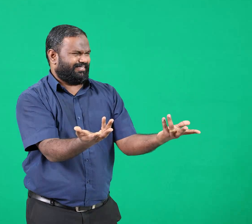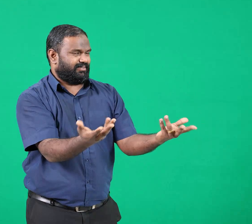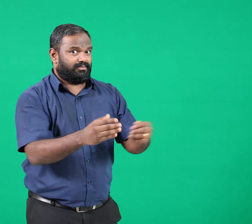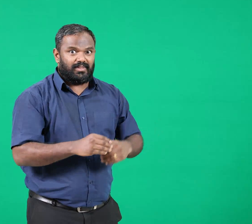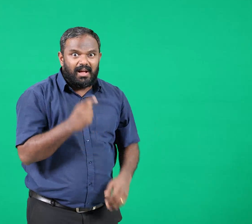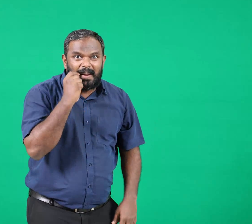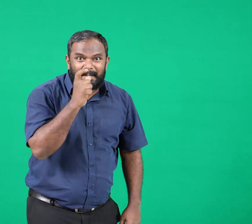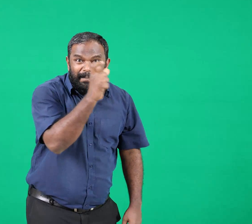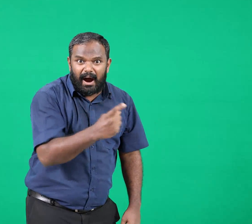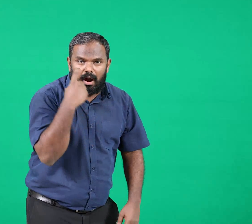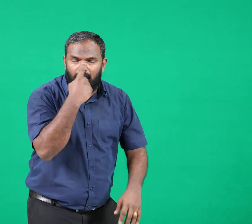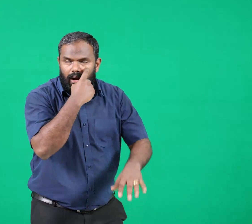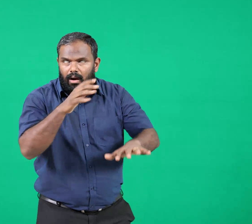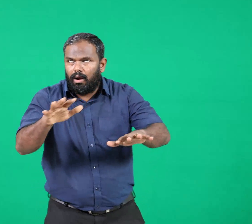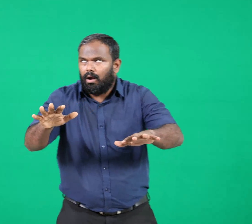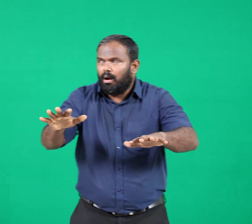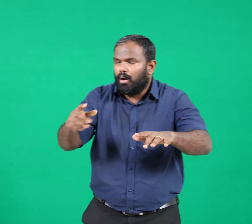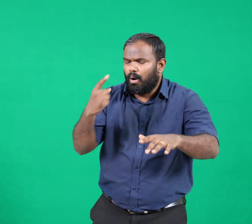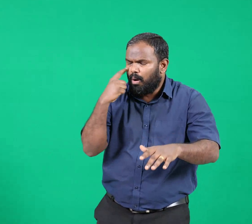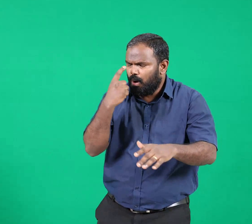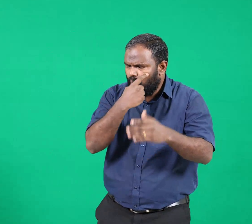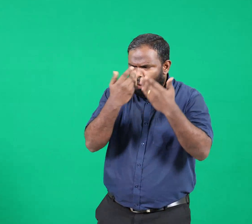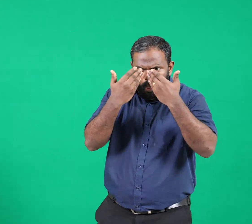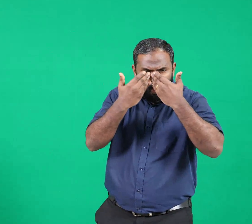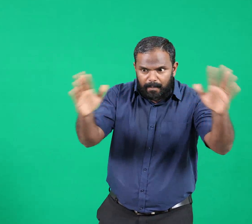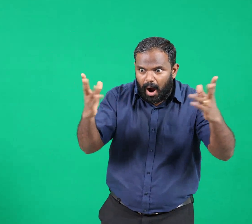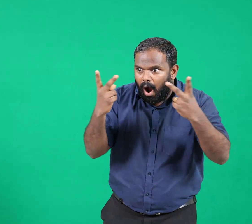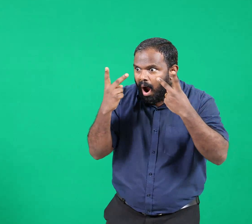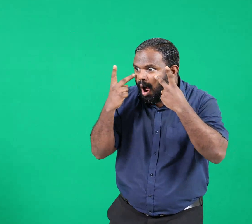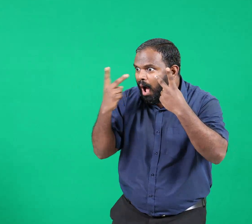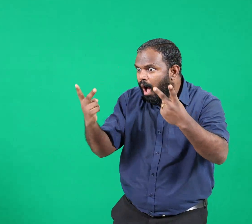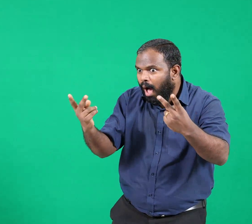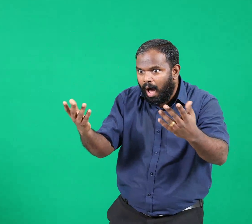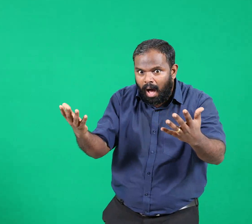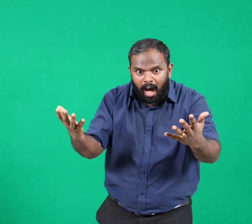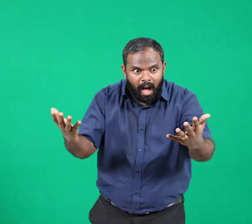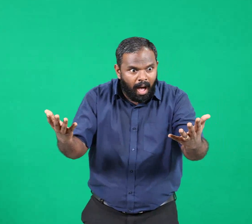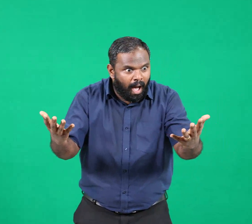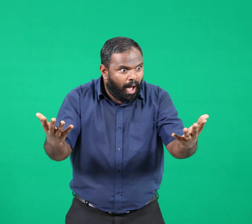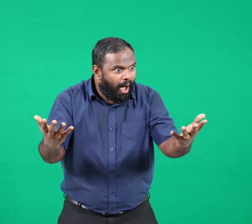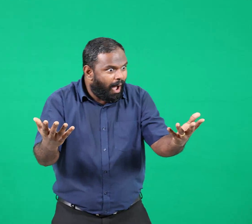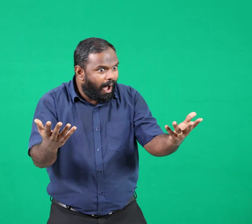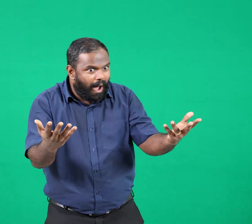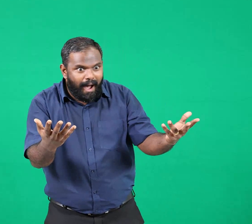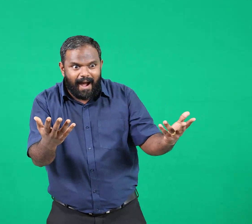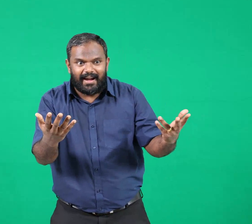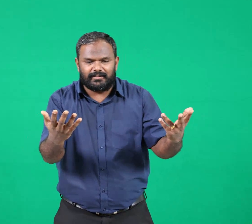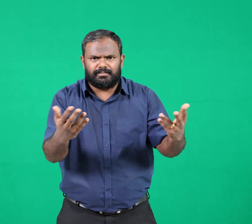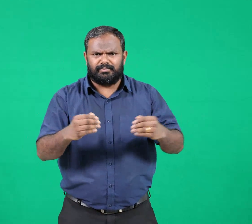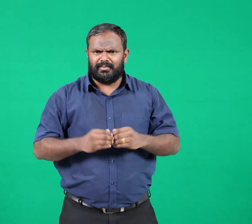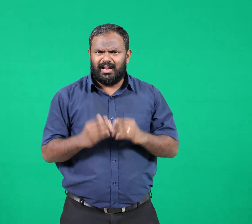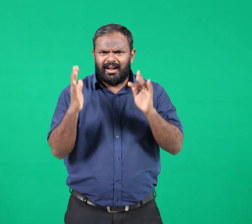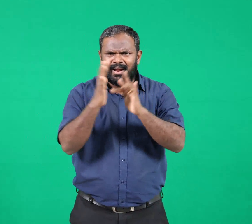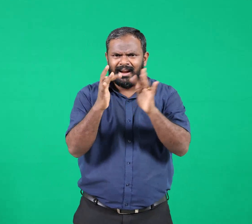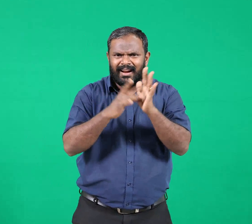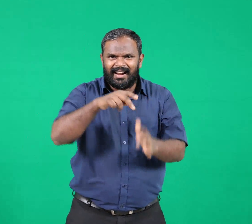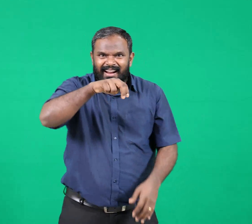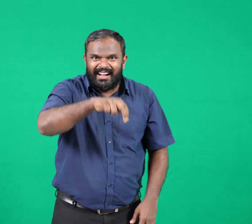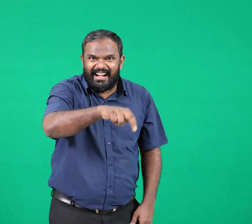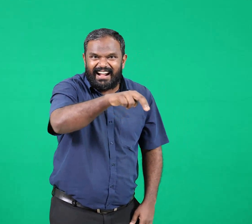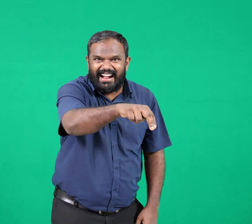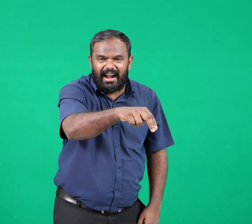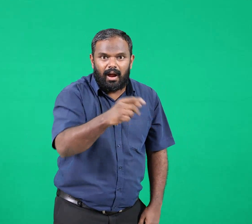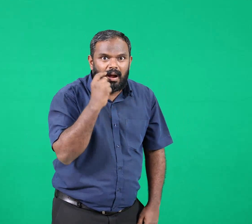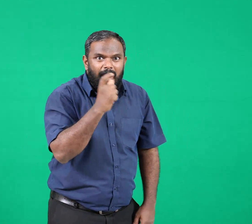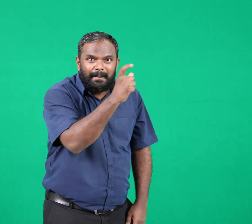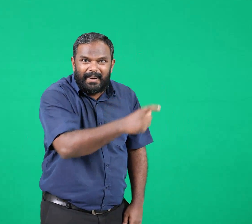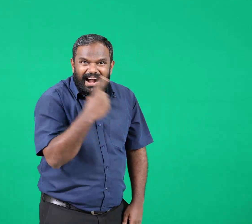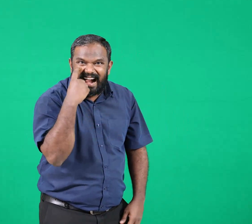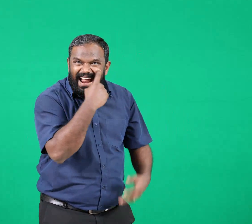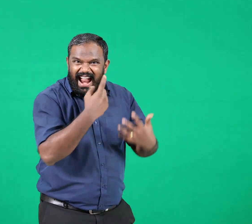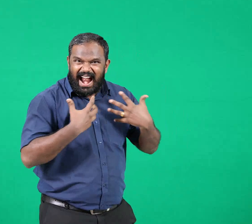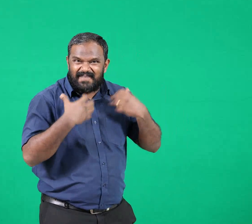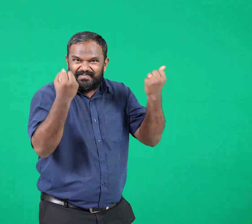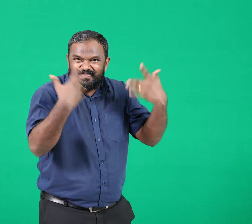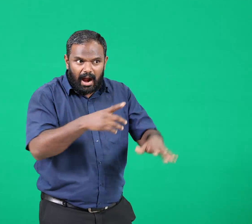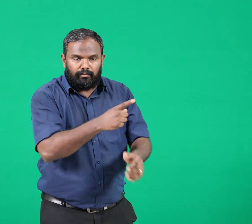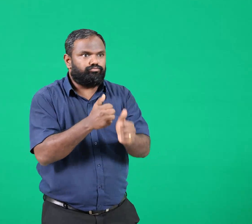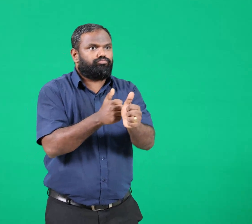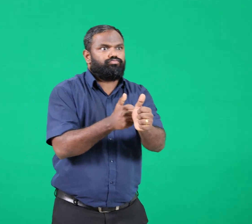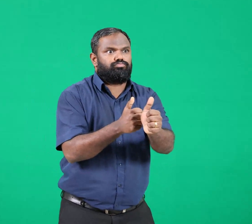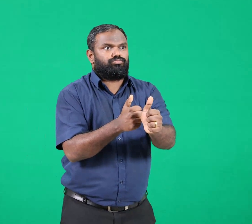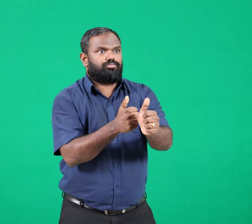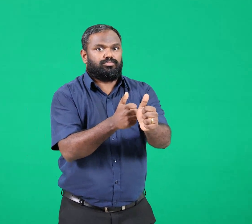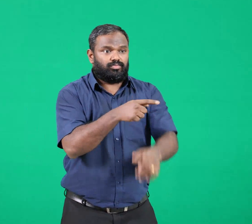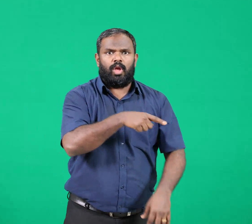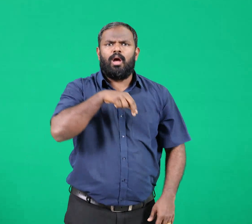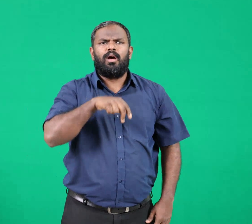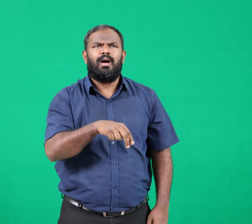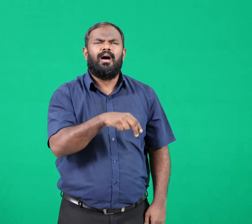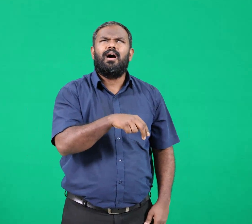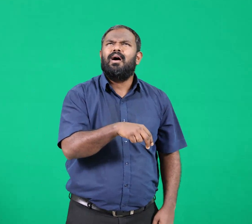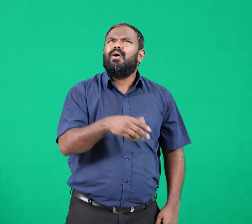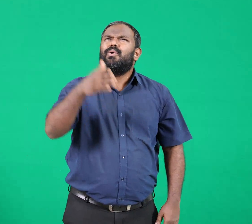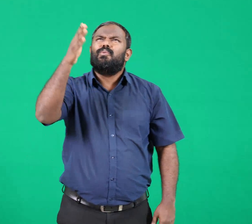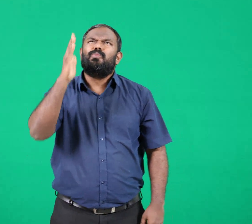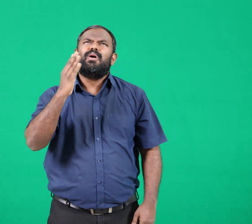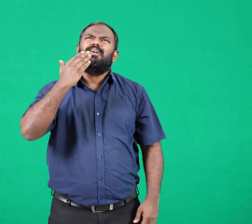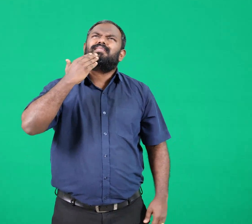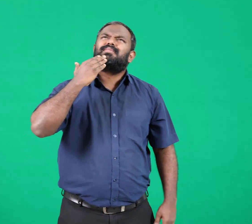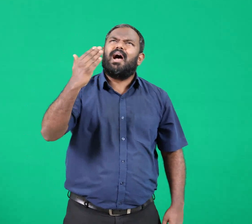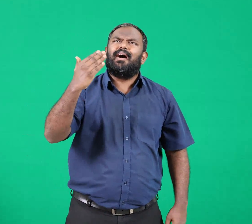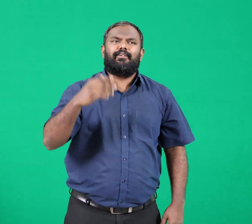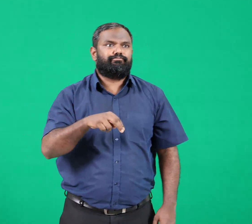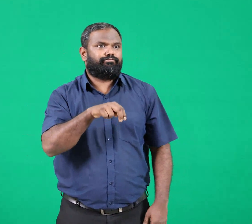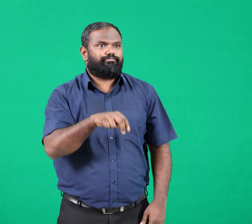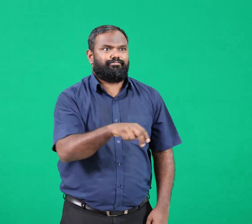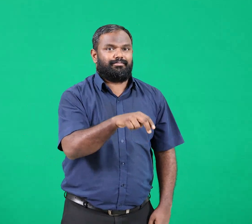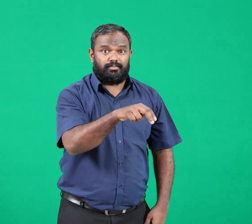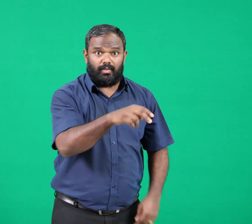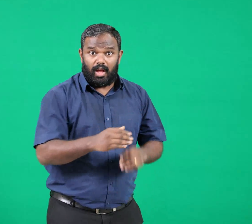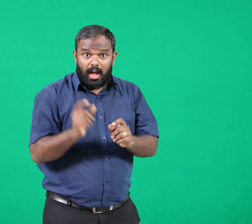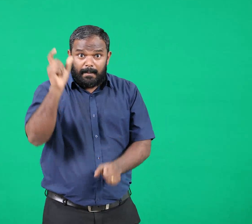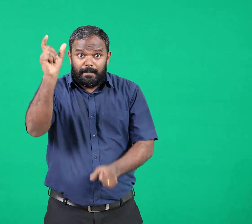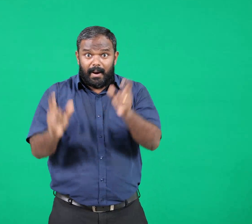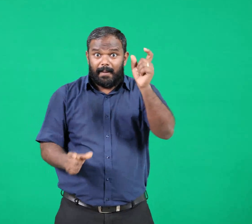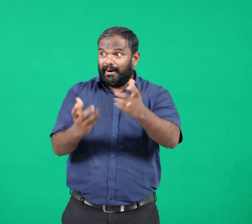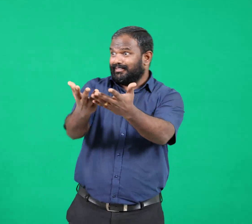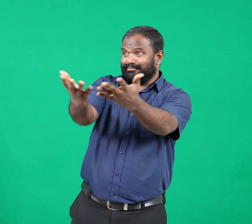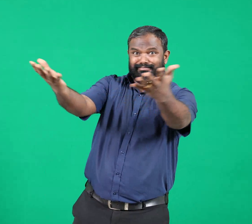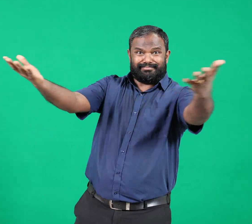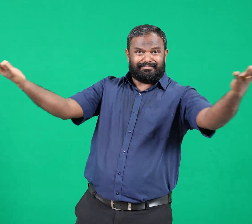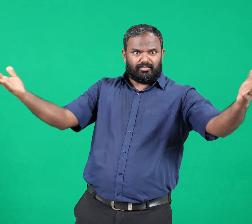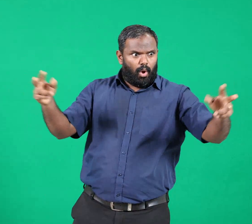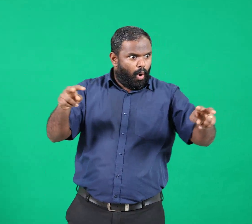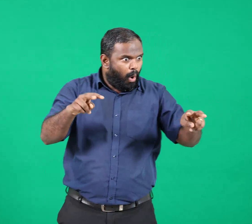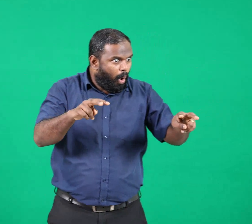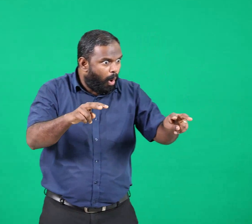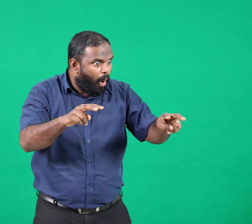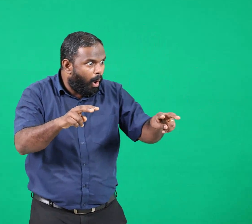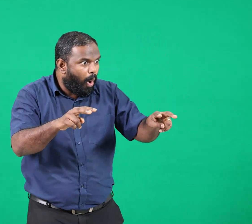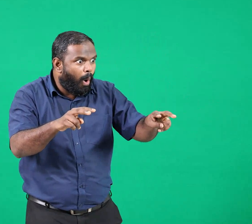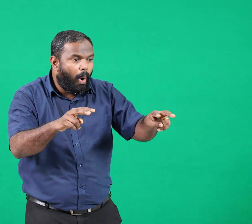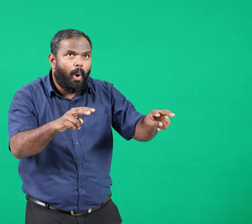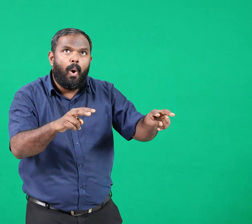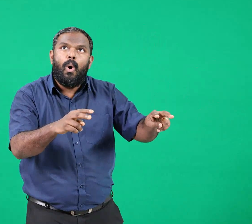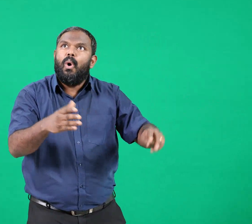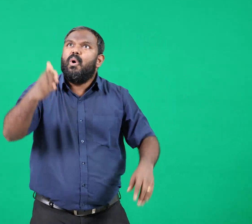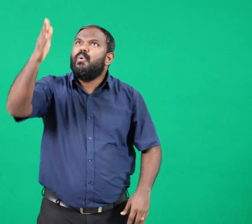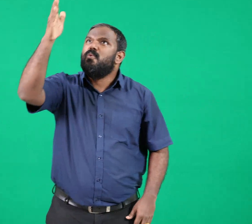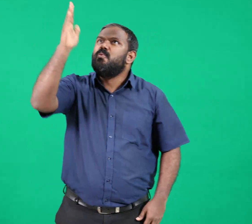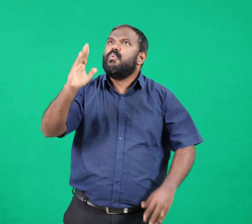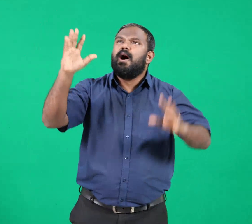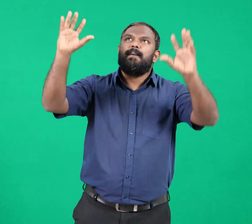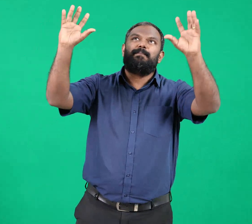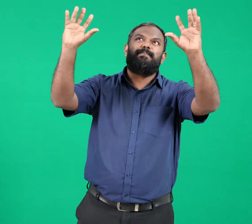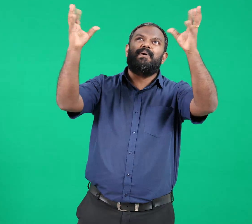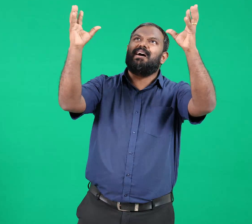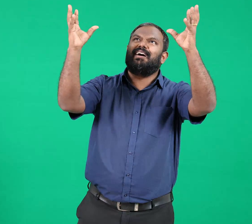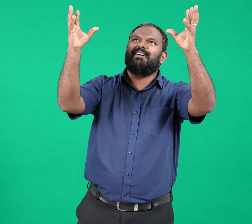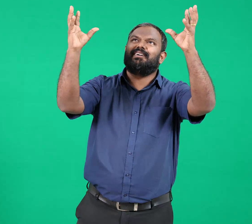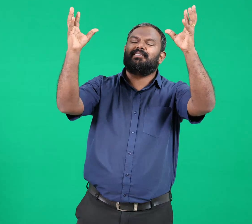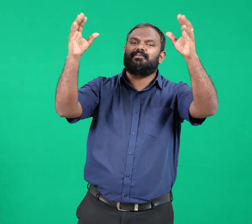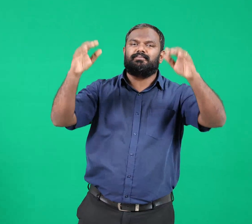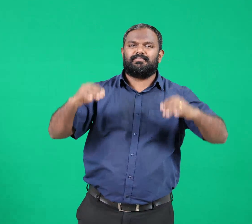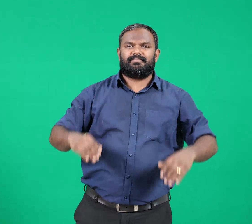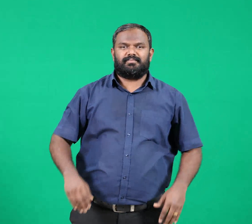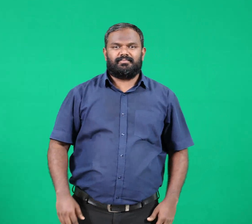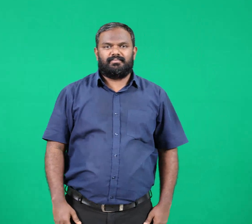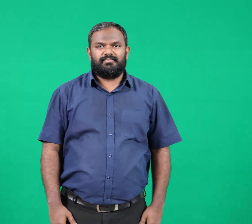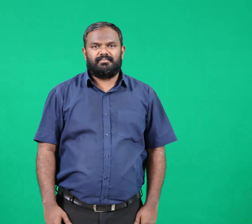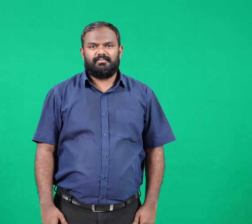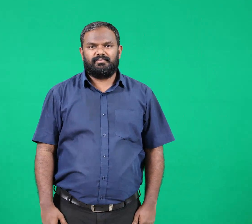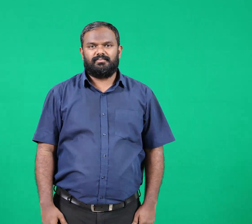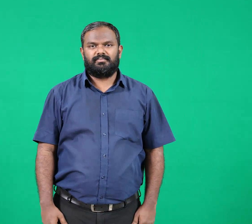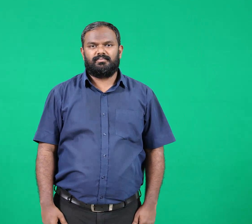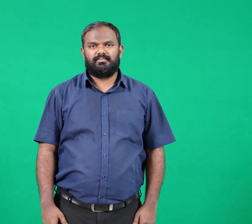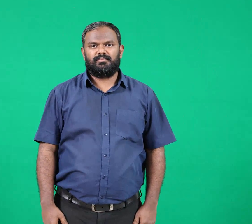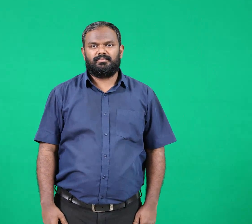Immediately he received his sight and followed Jesus, glorifying God. And all the people who saw this gave praise to God.